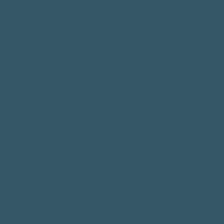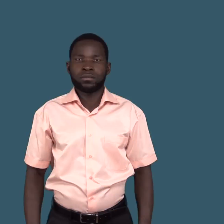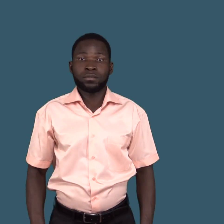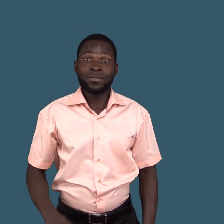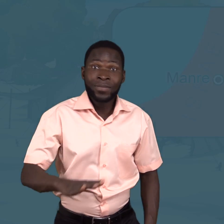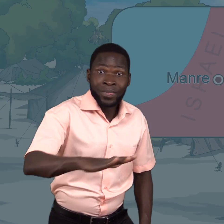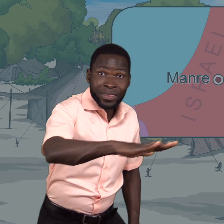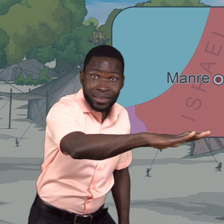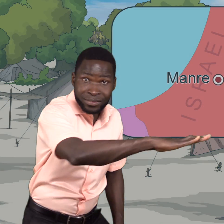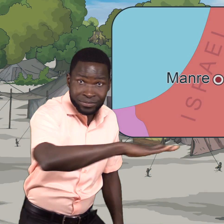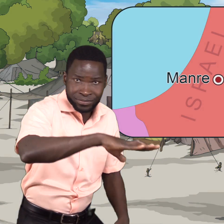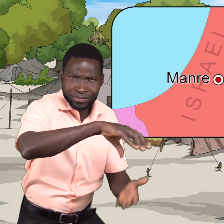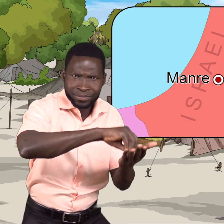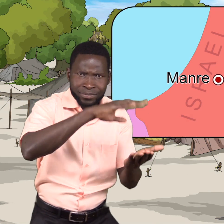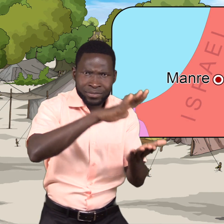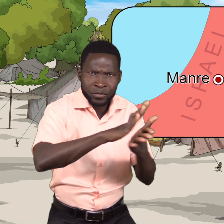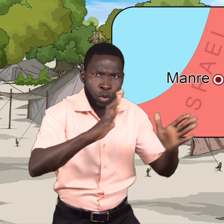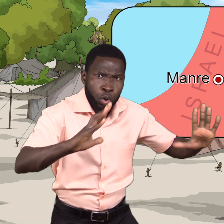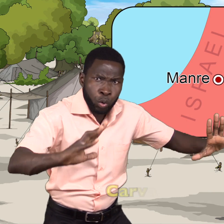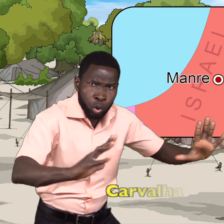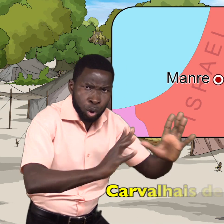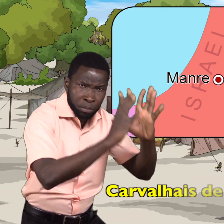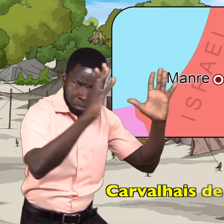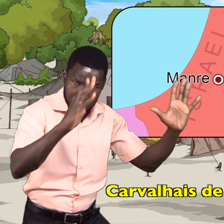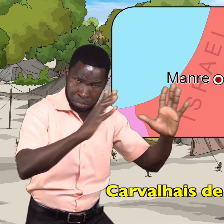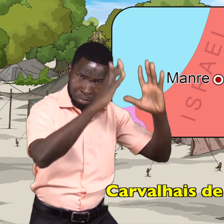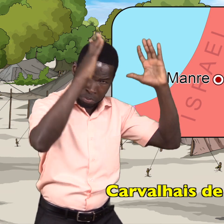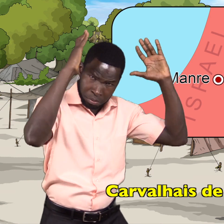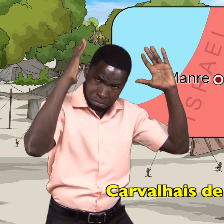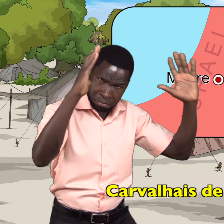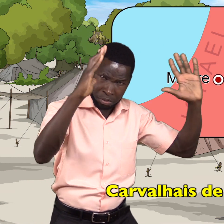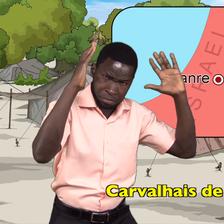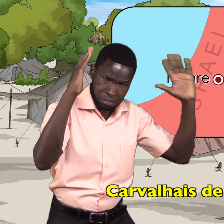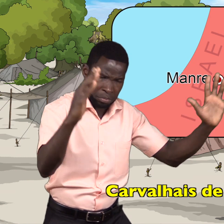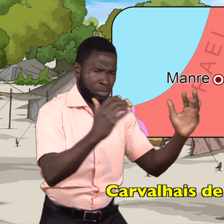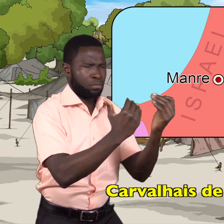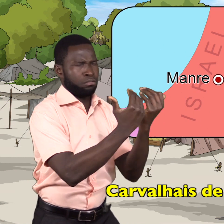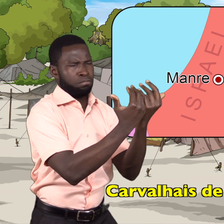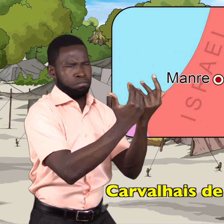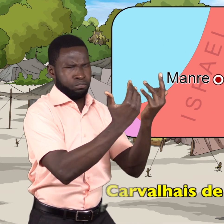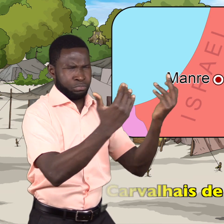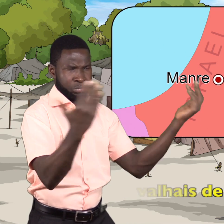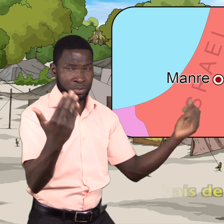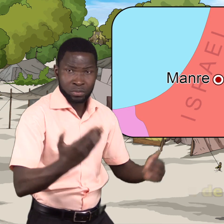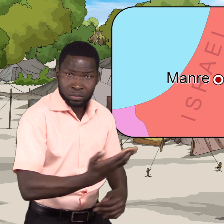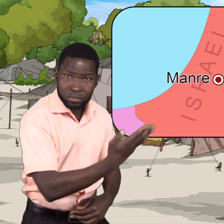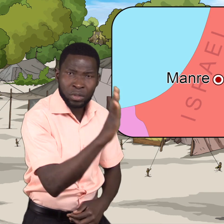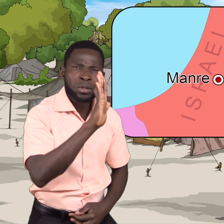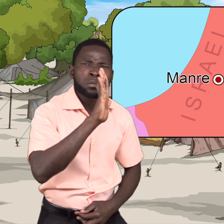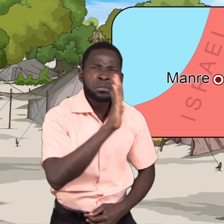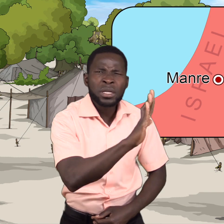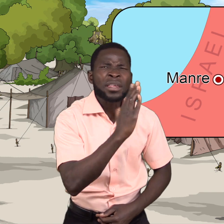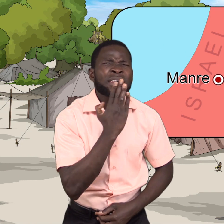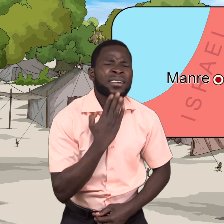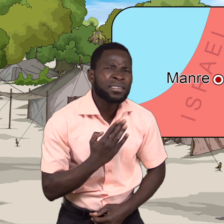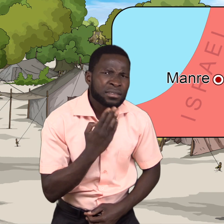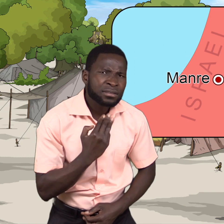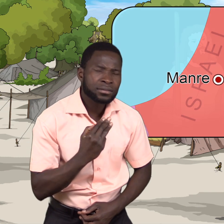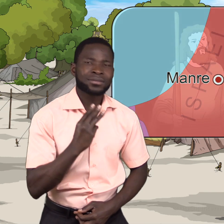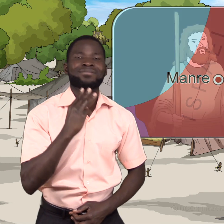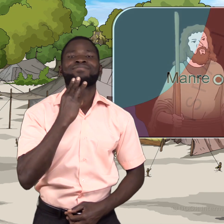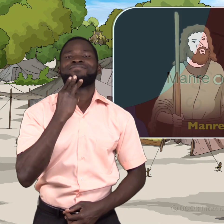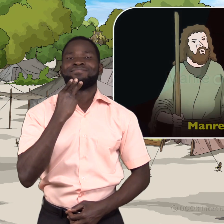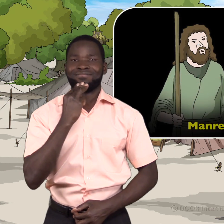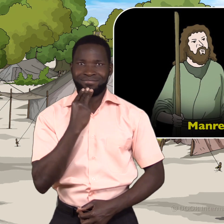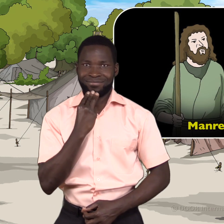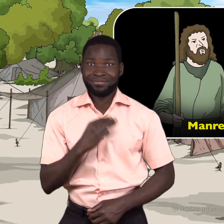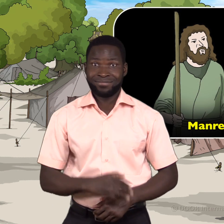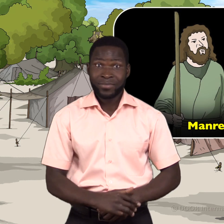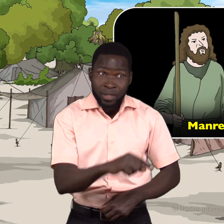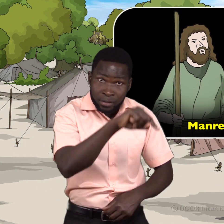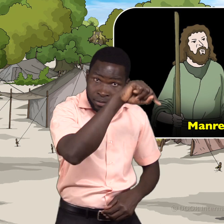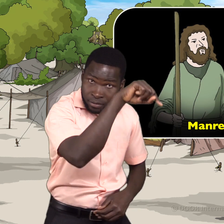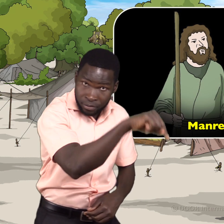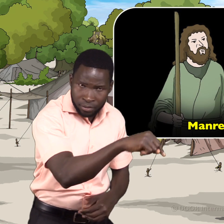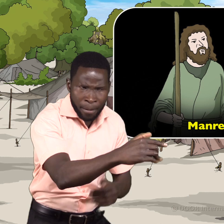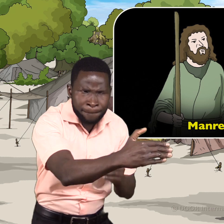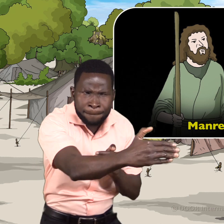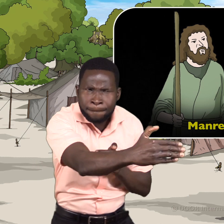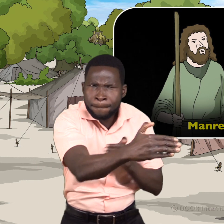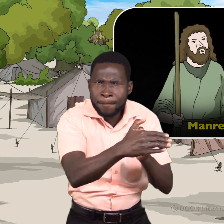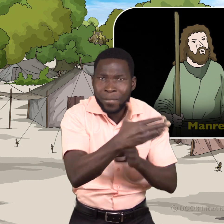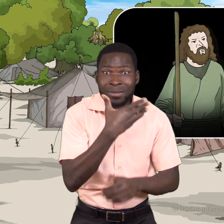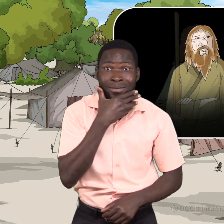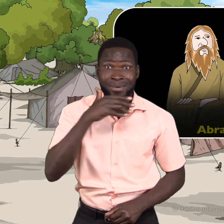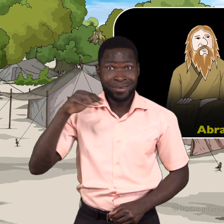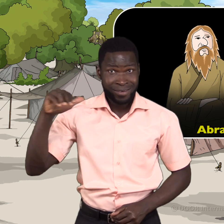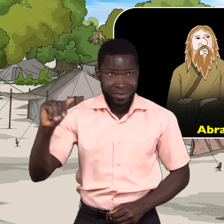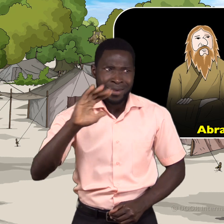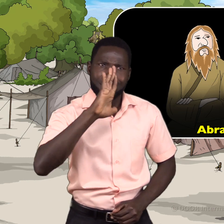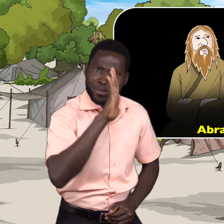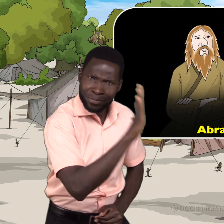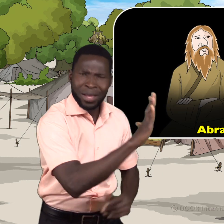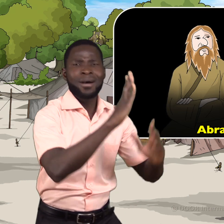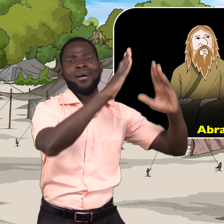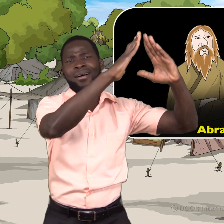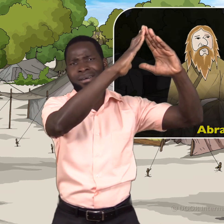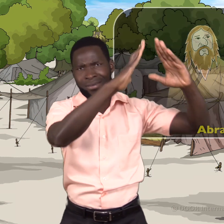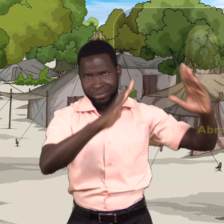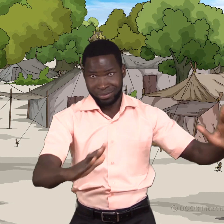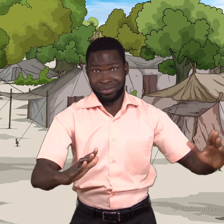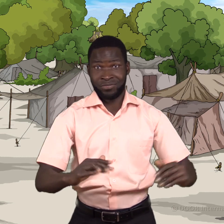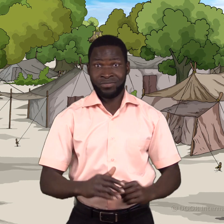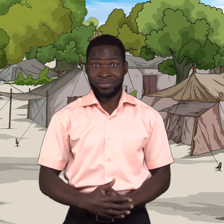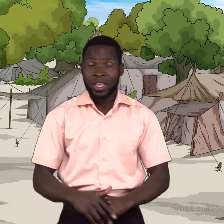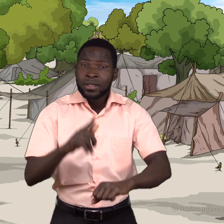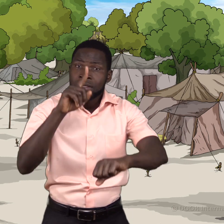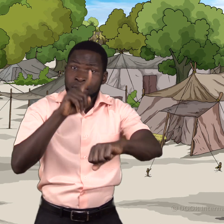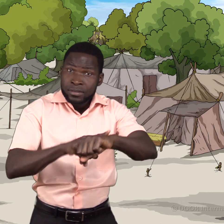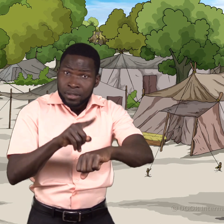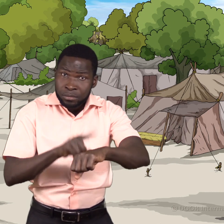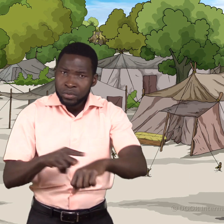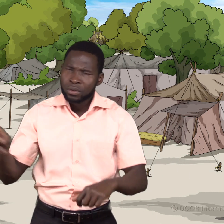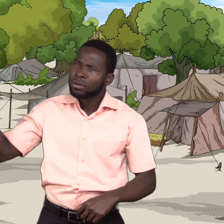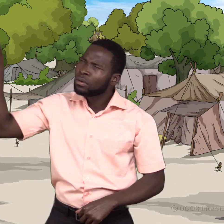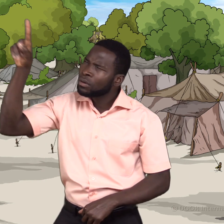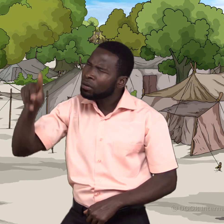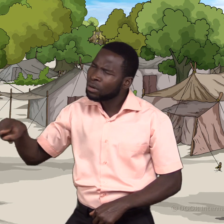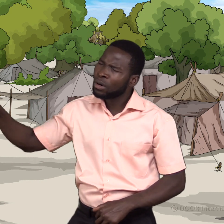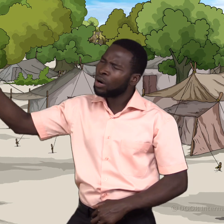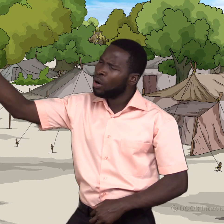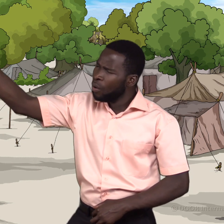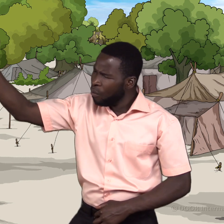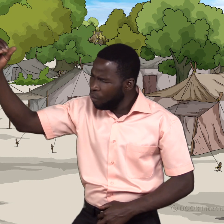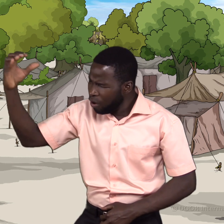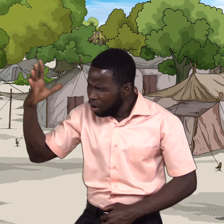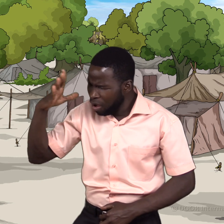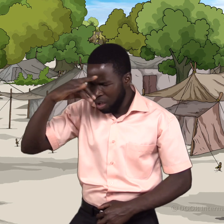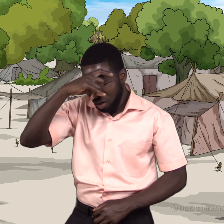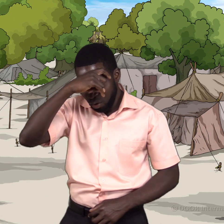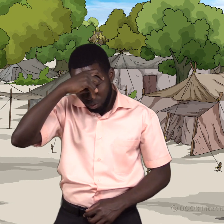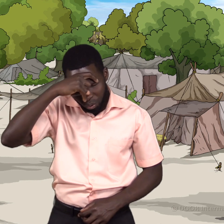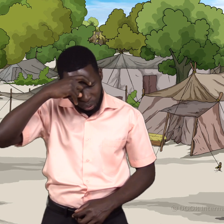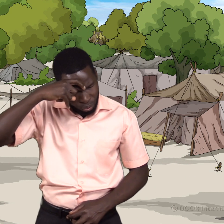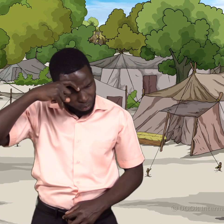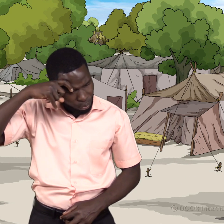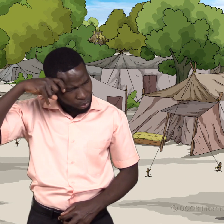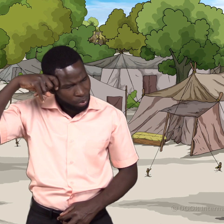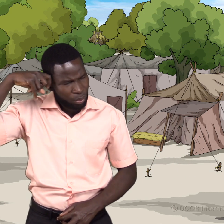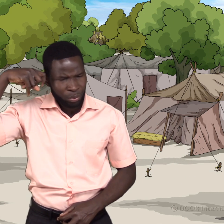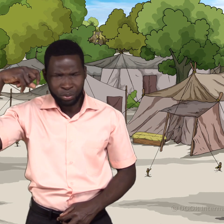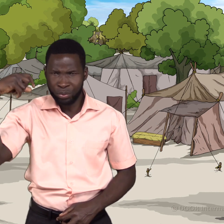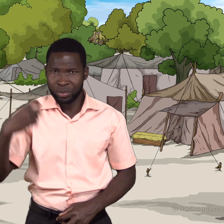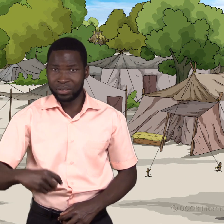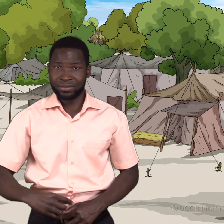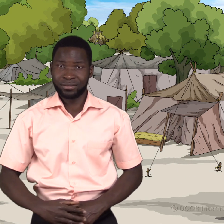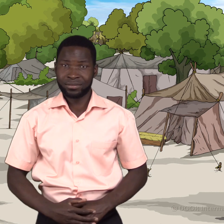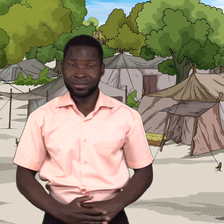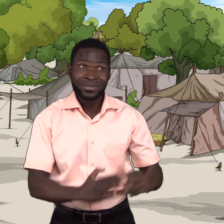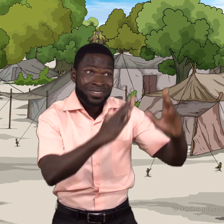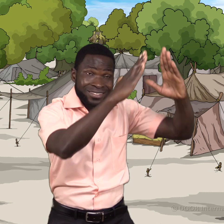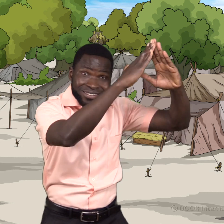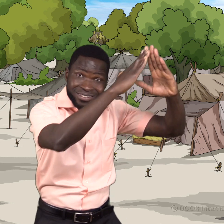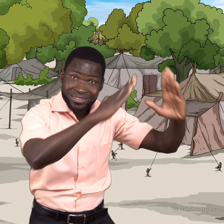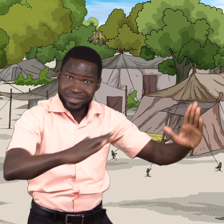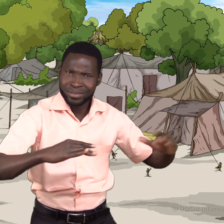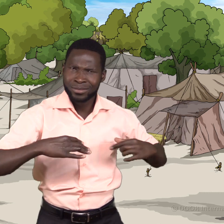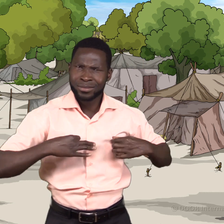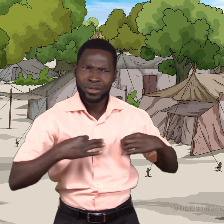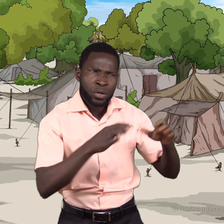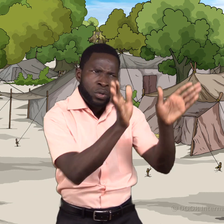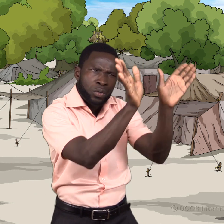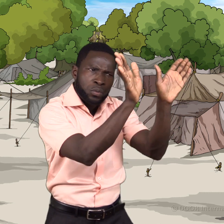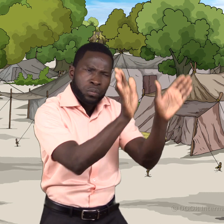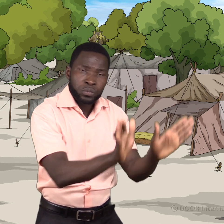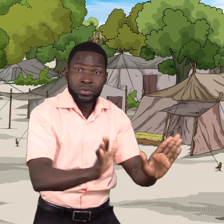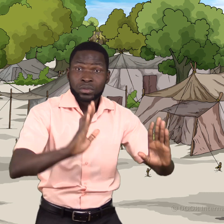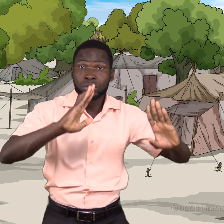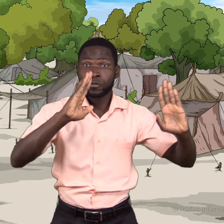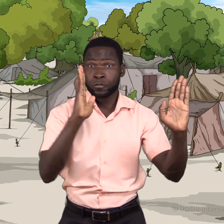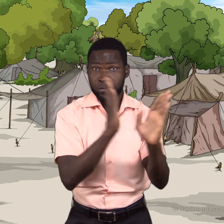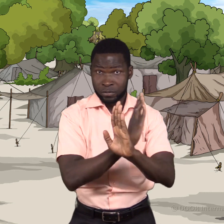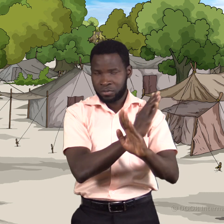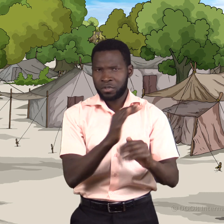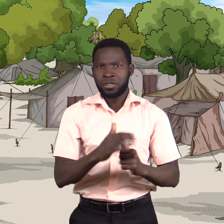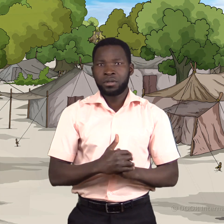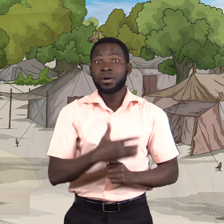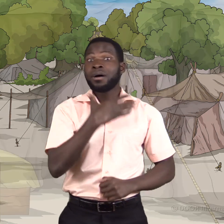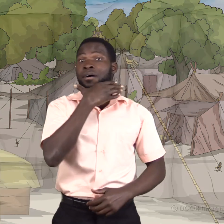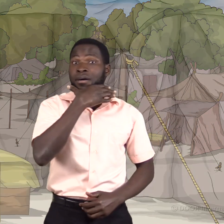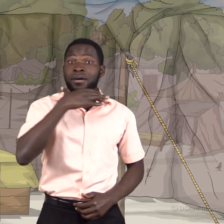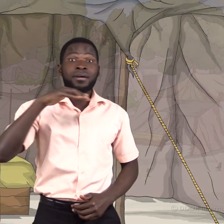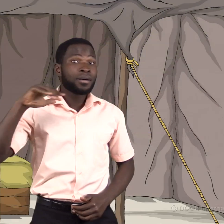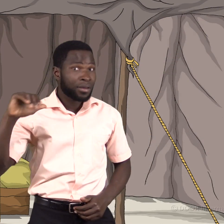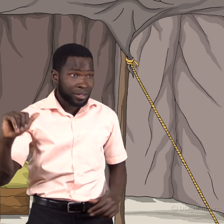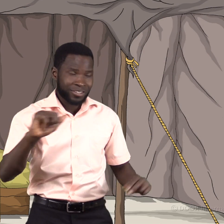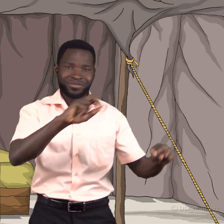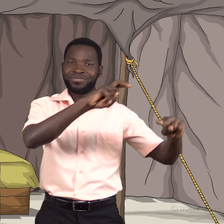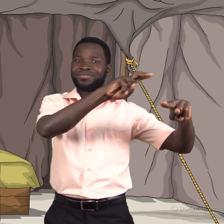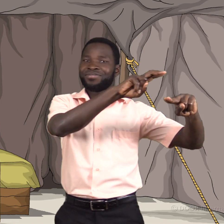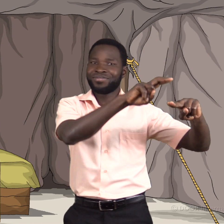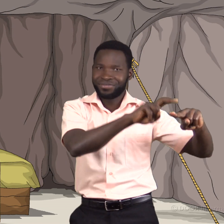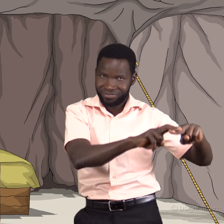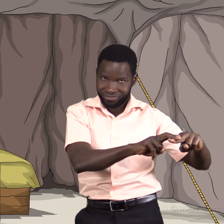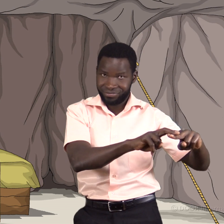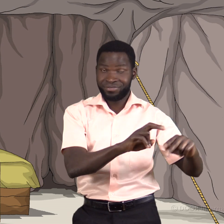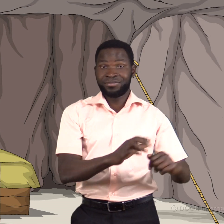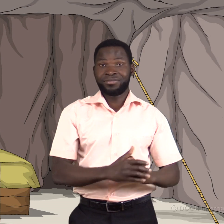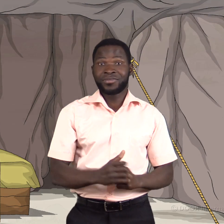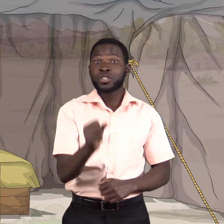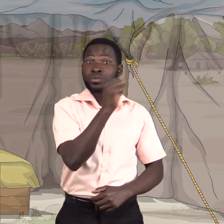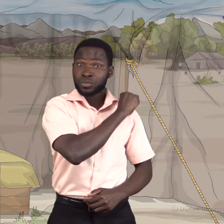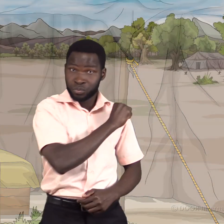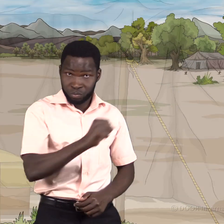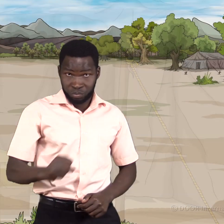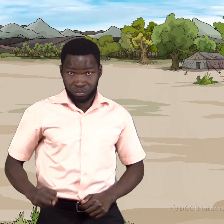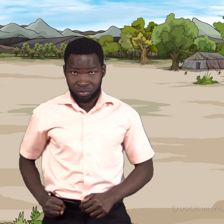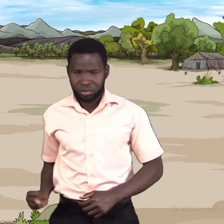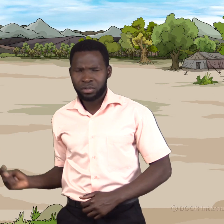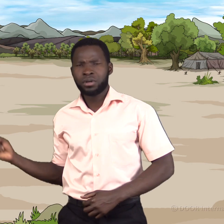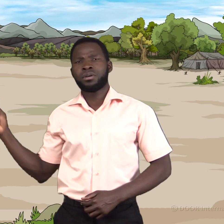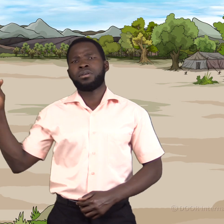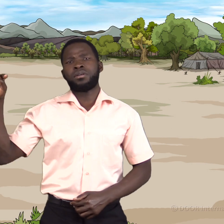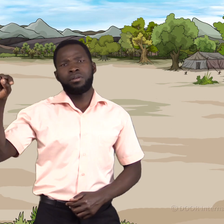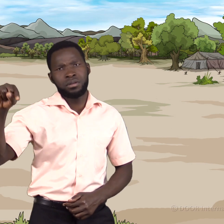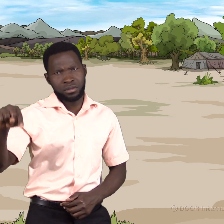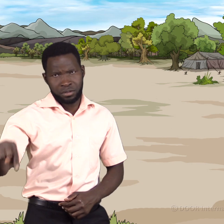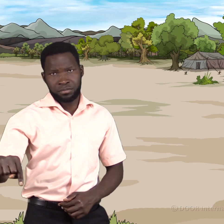Then the LORD appeared to Abraham by the Oaks of Mamre in the heat of the day, while he was sitting at the entrance of his tent.